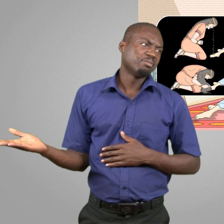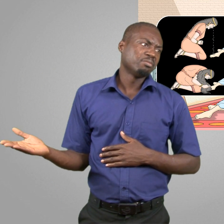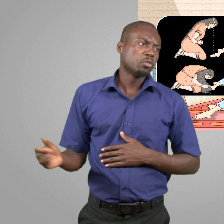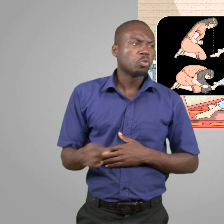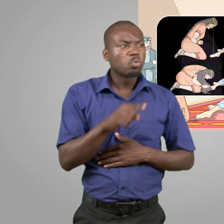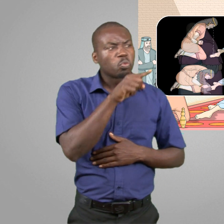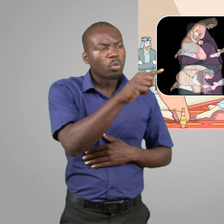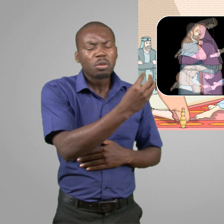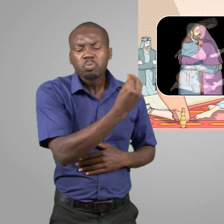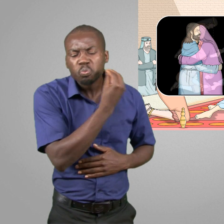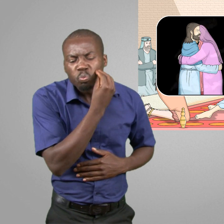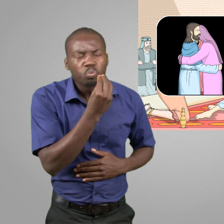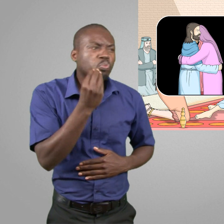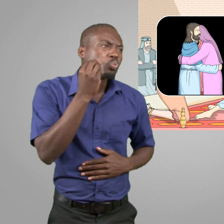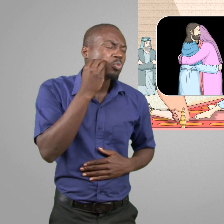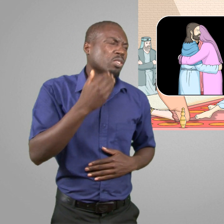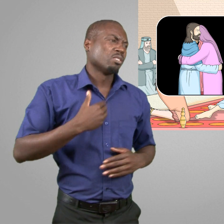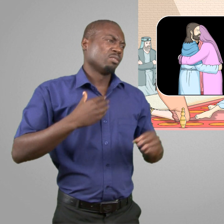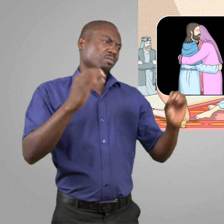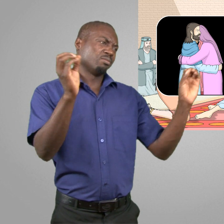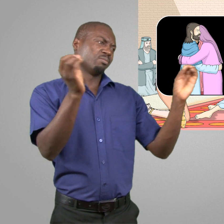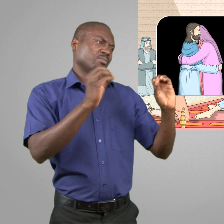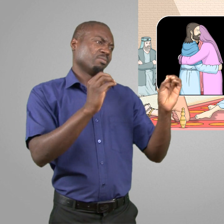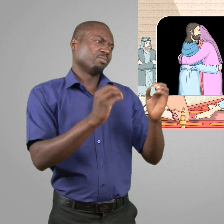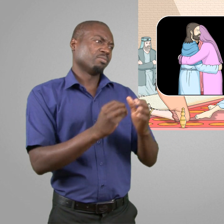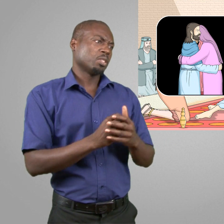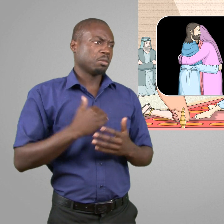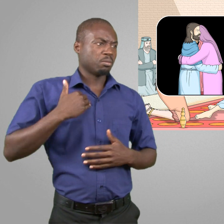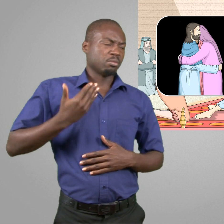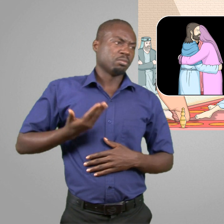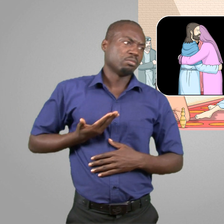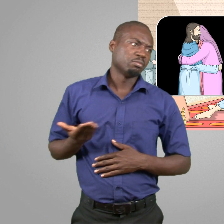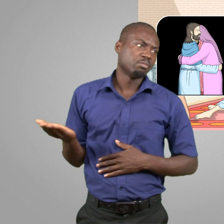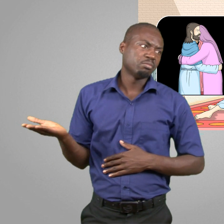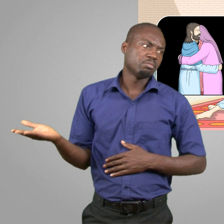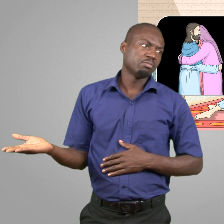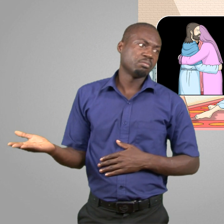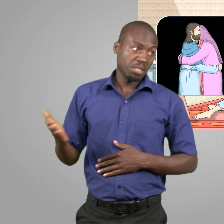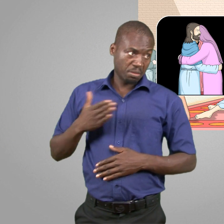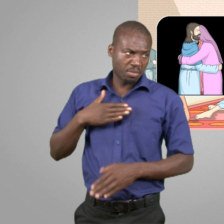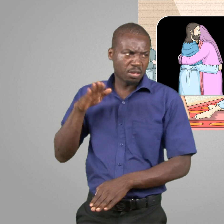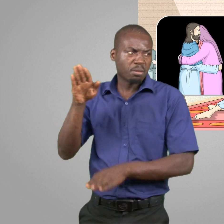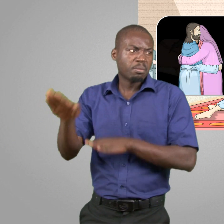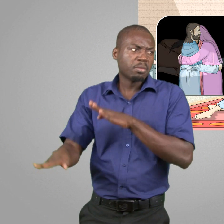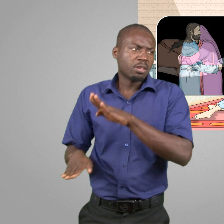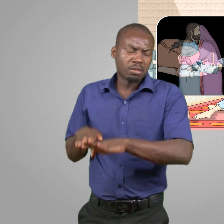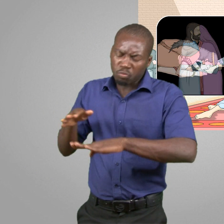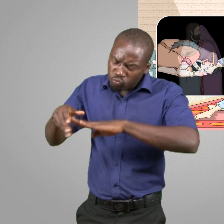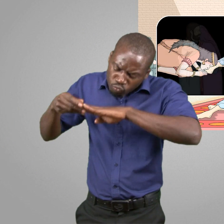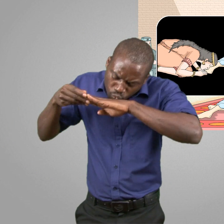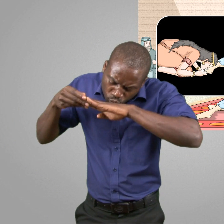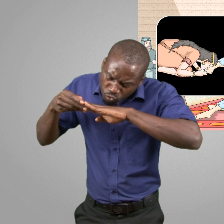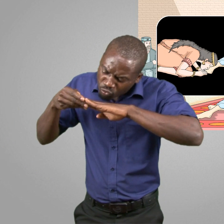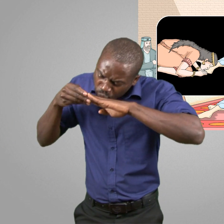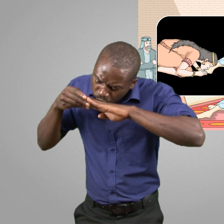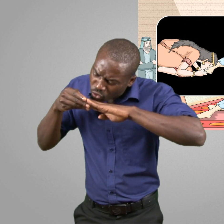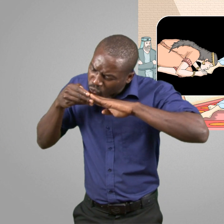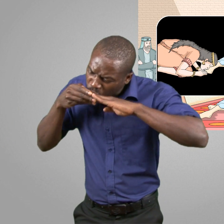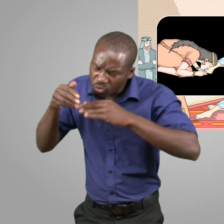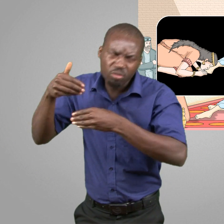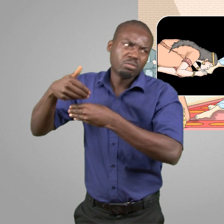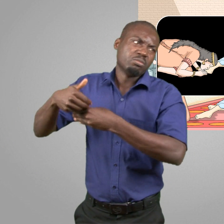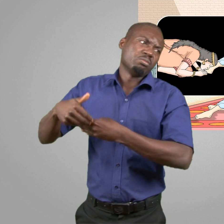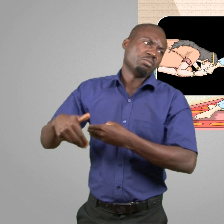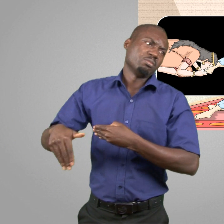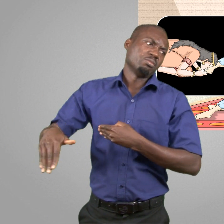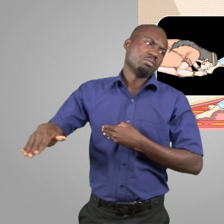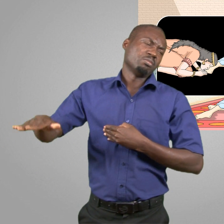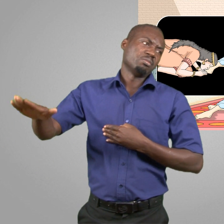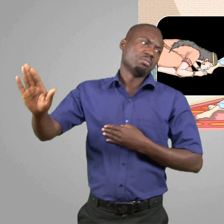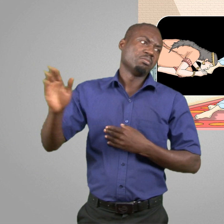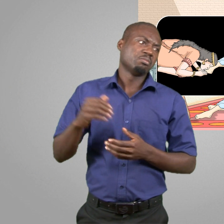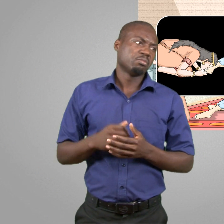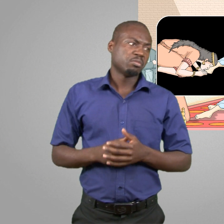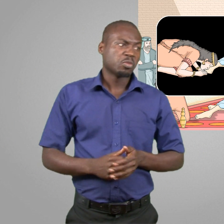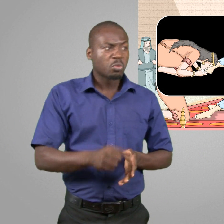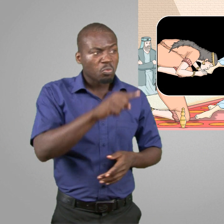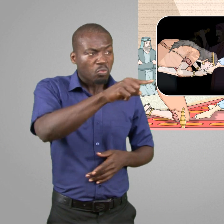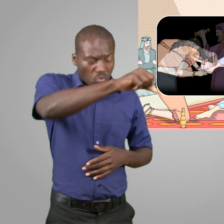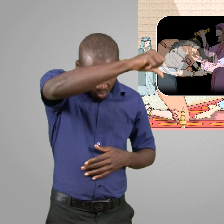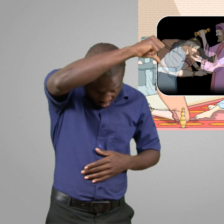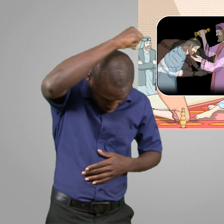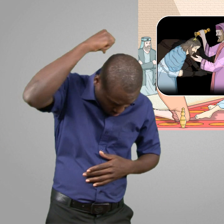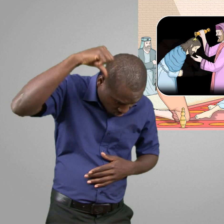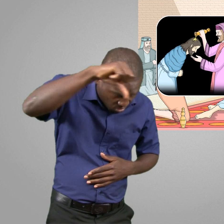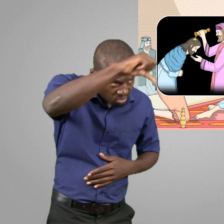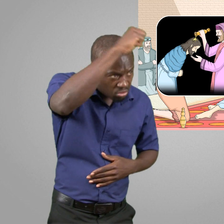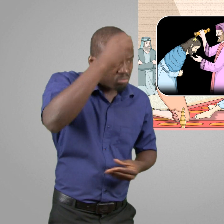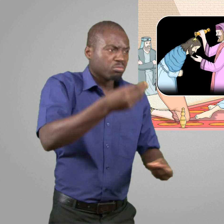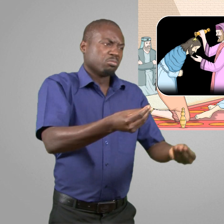You did not greet Me with a kiss, but she has not stopped kissing My feet since I arrived.